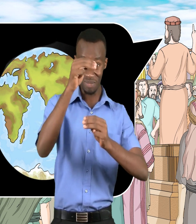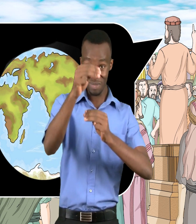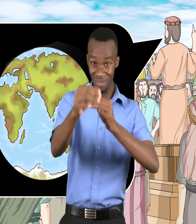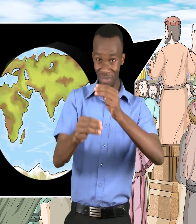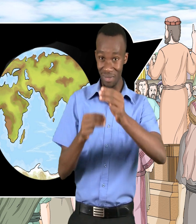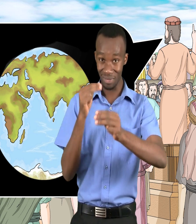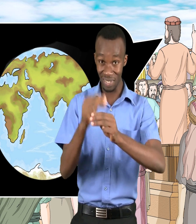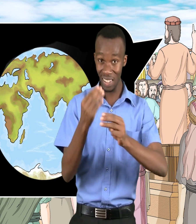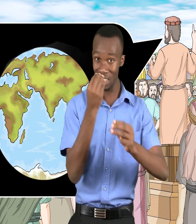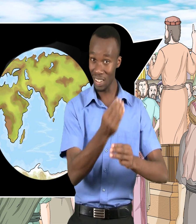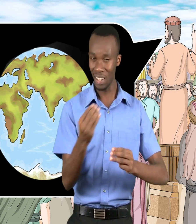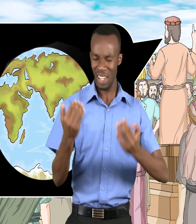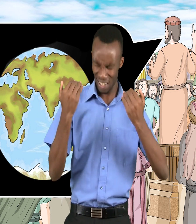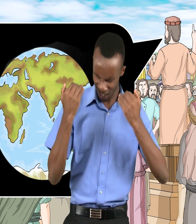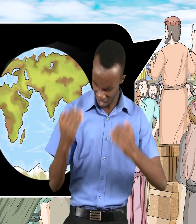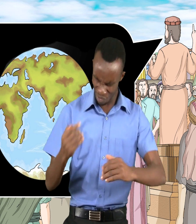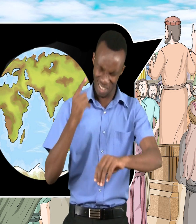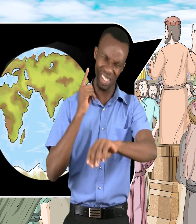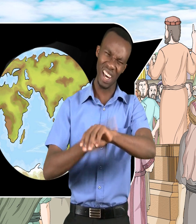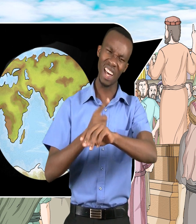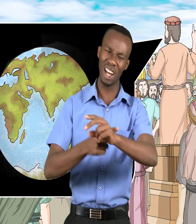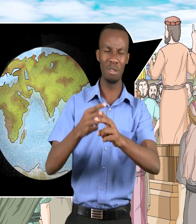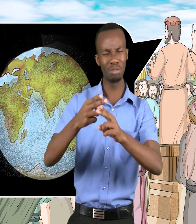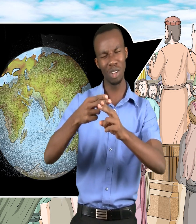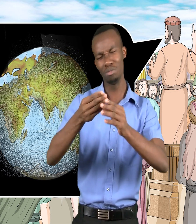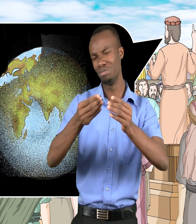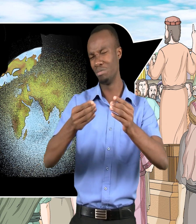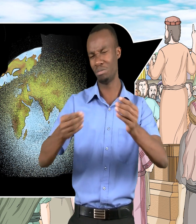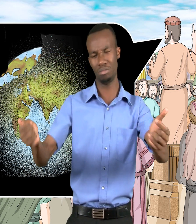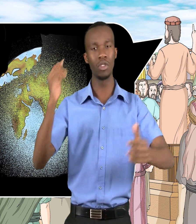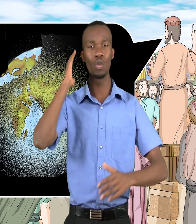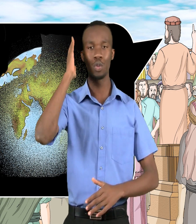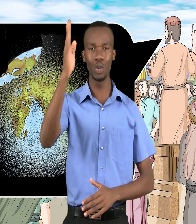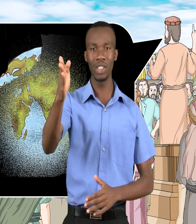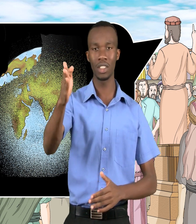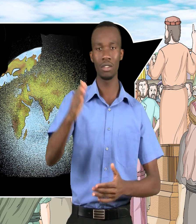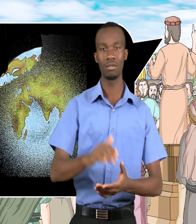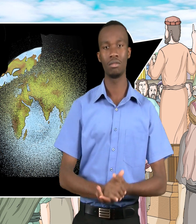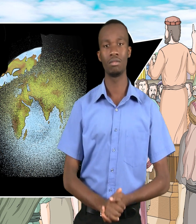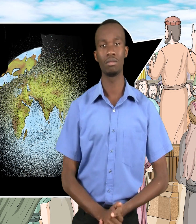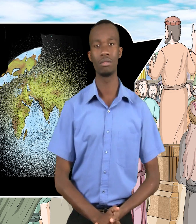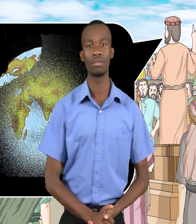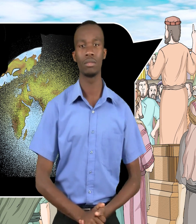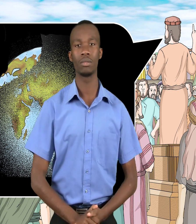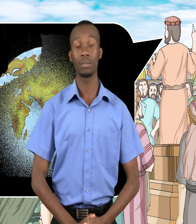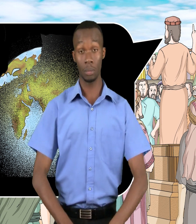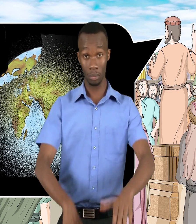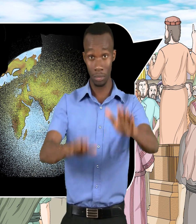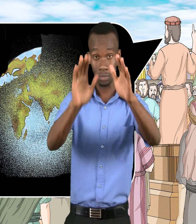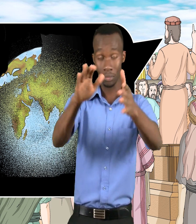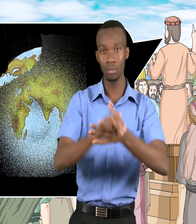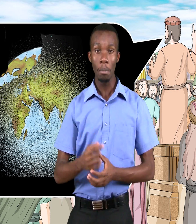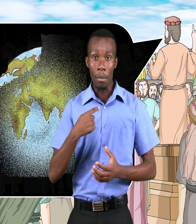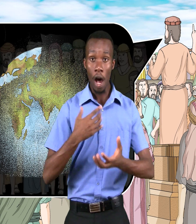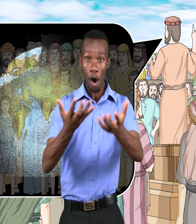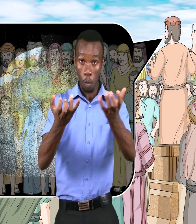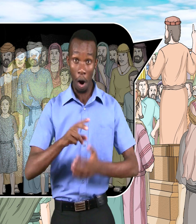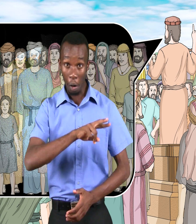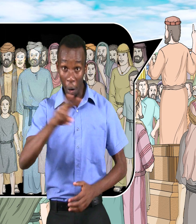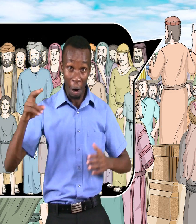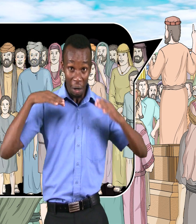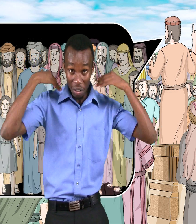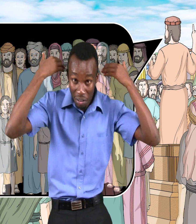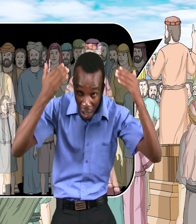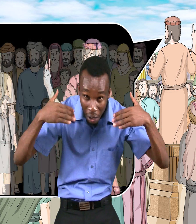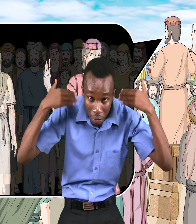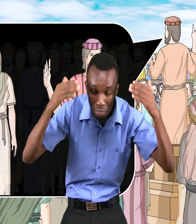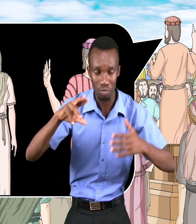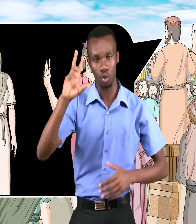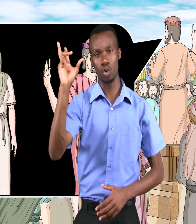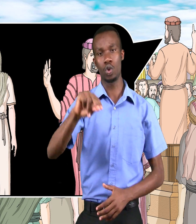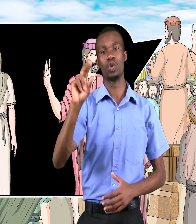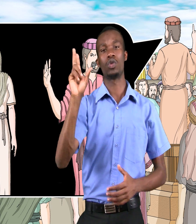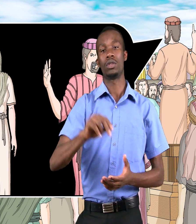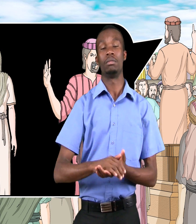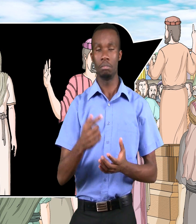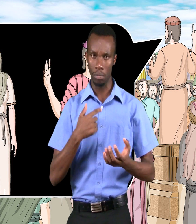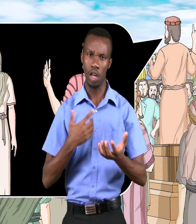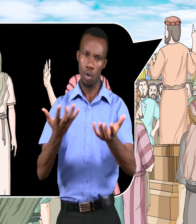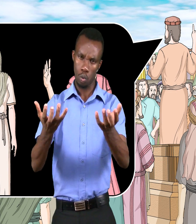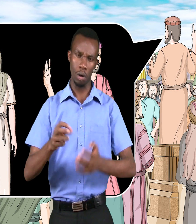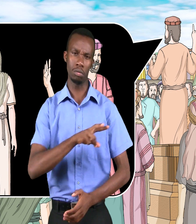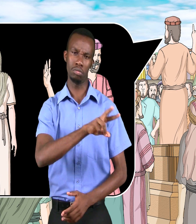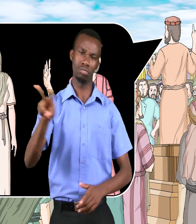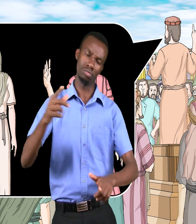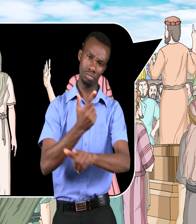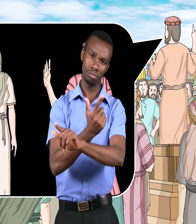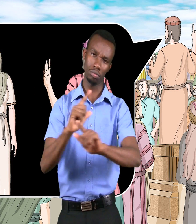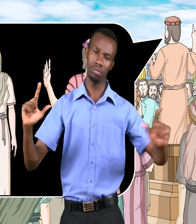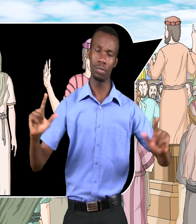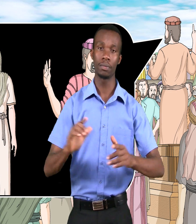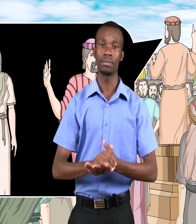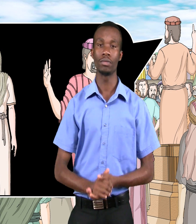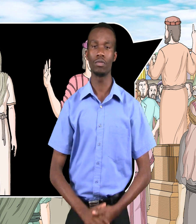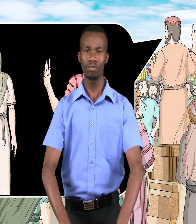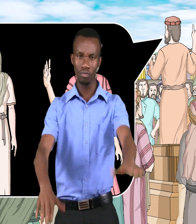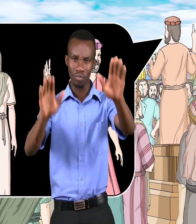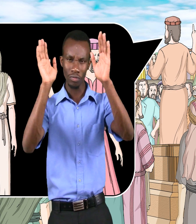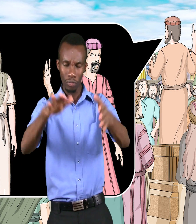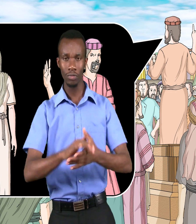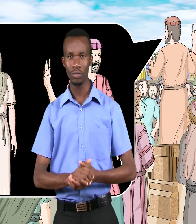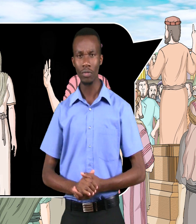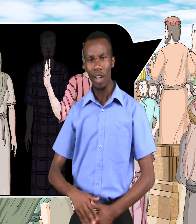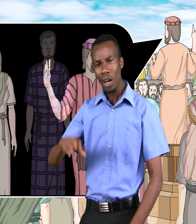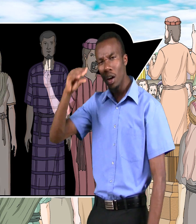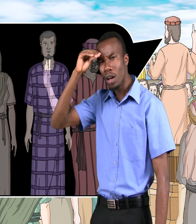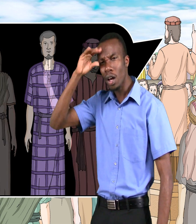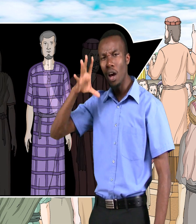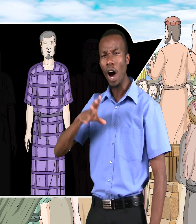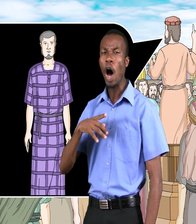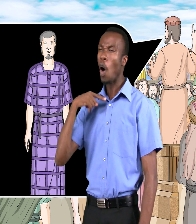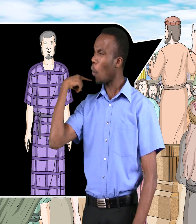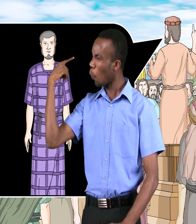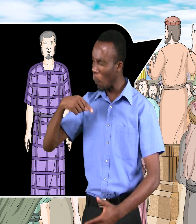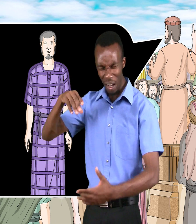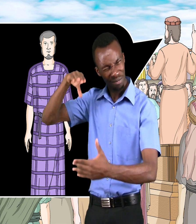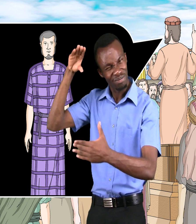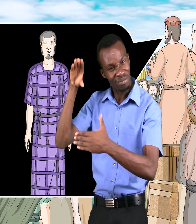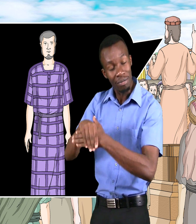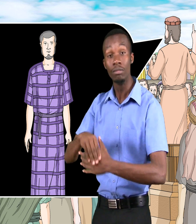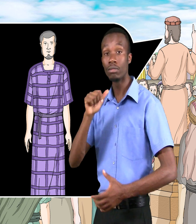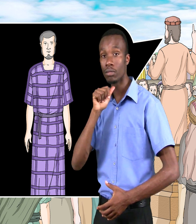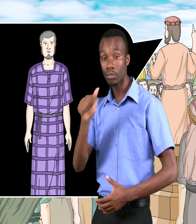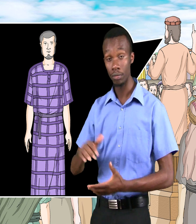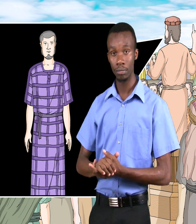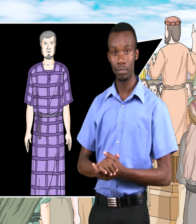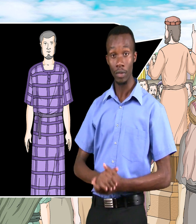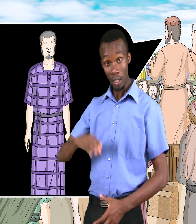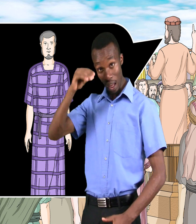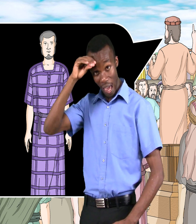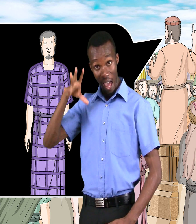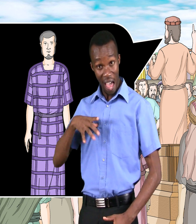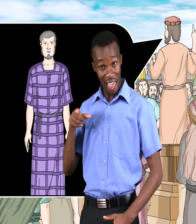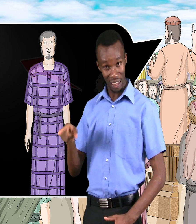For this world in its present form is passing away. I want you to be free from concern.